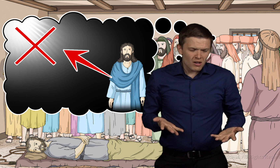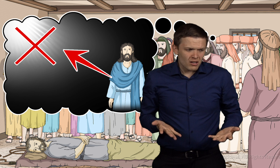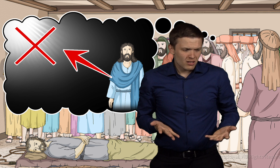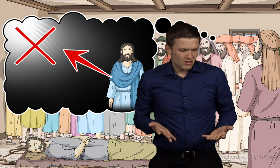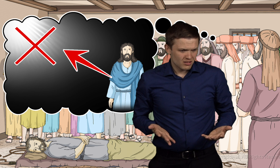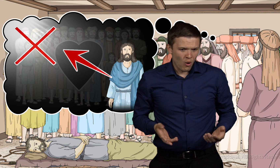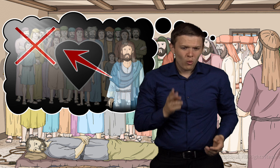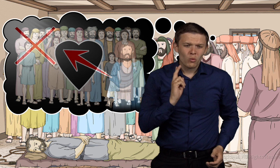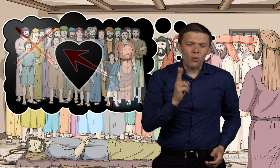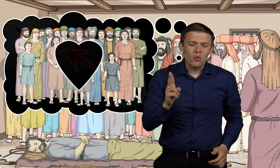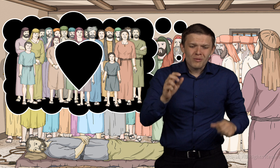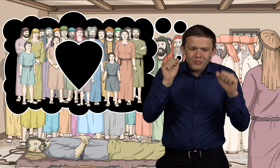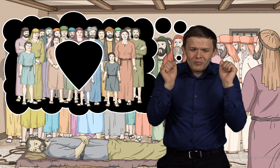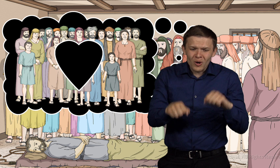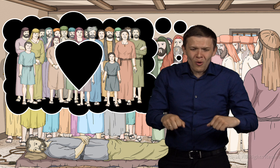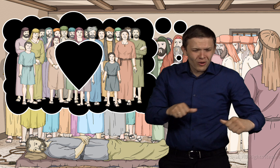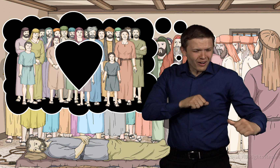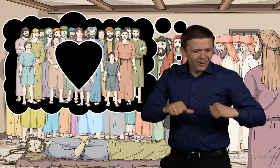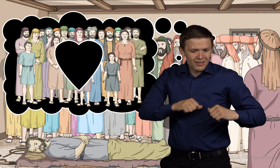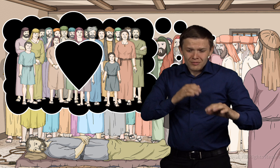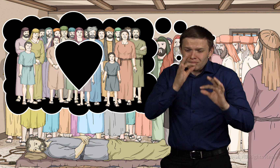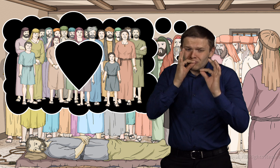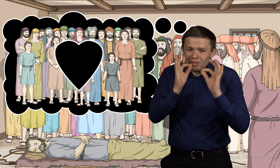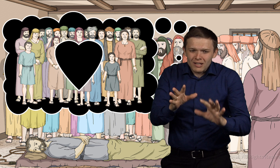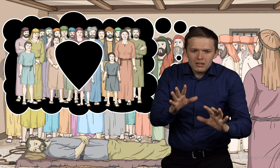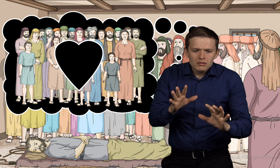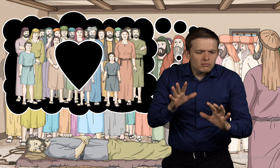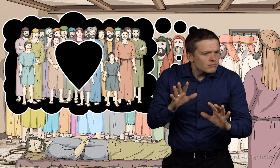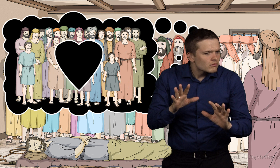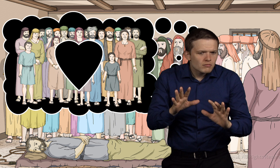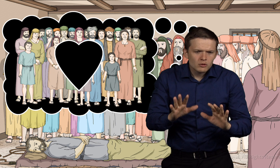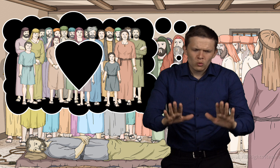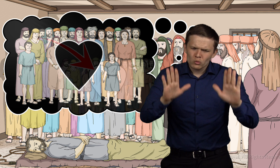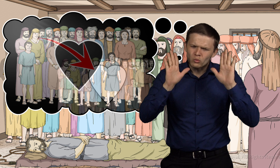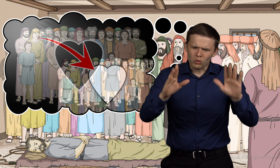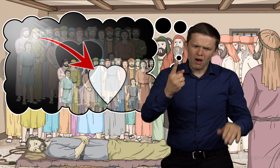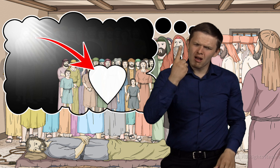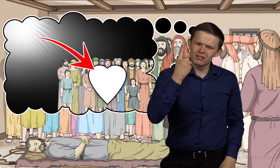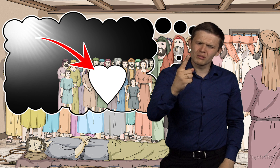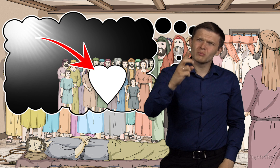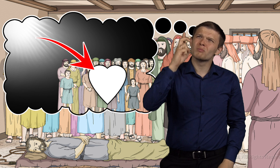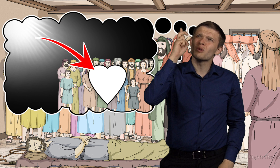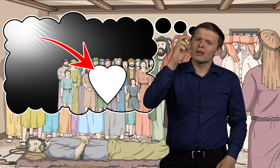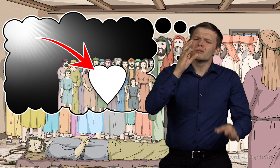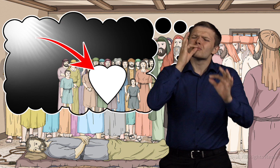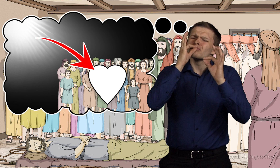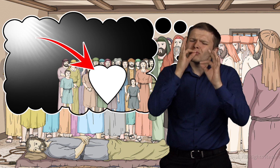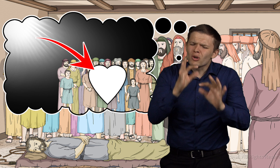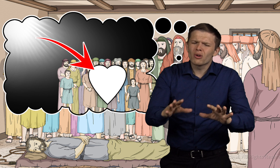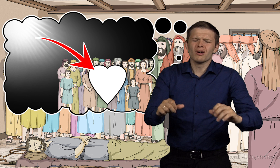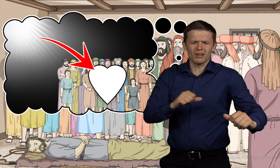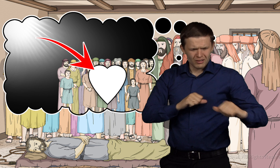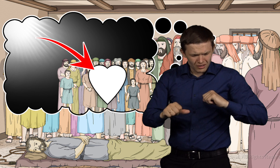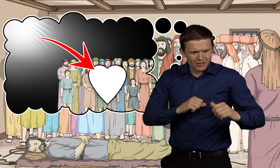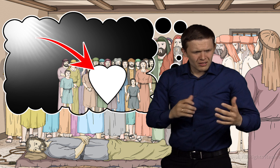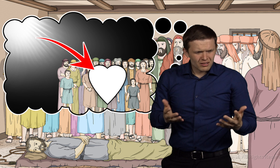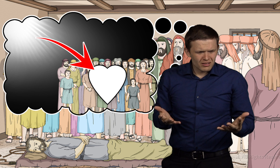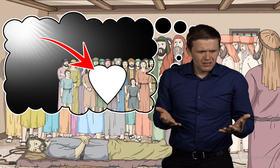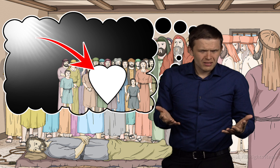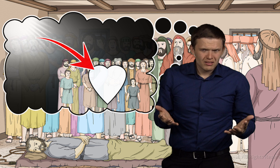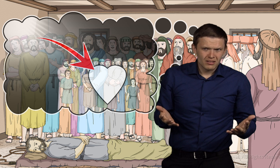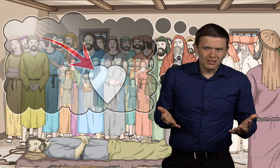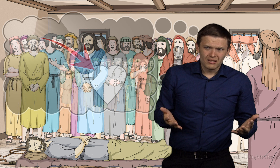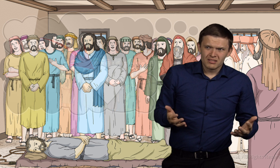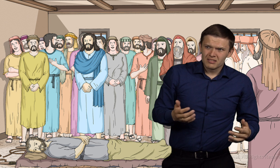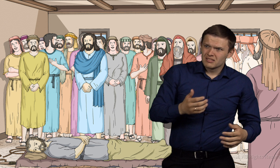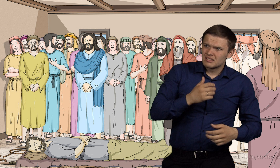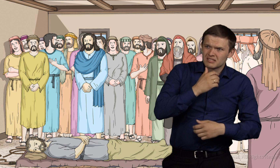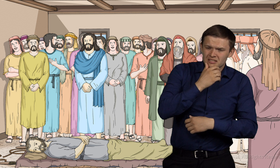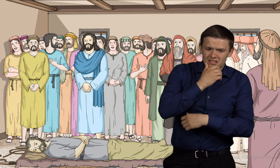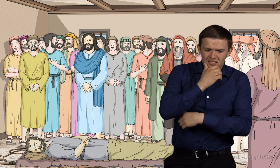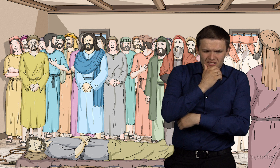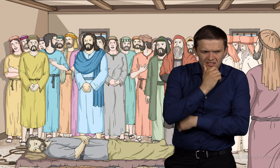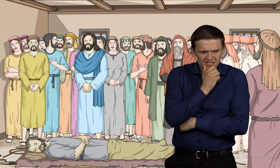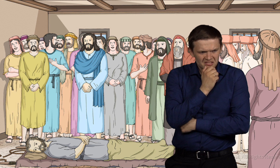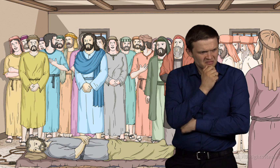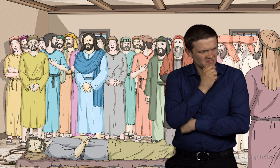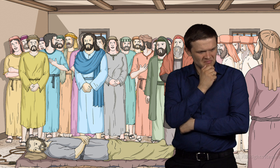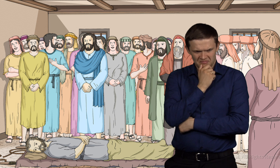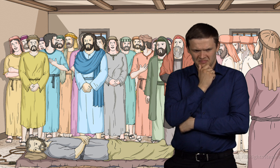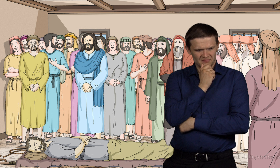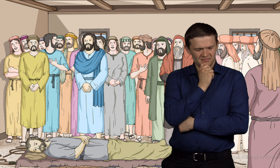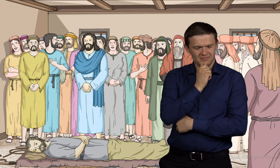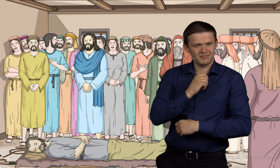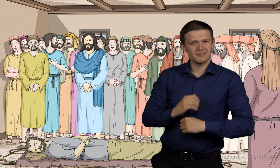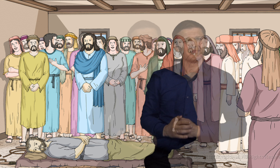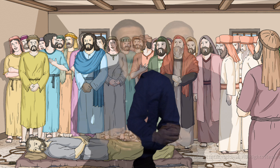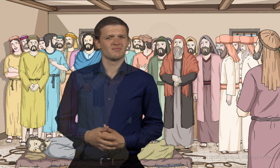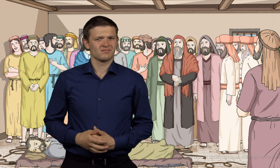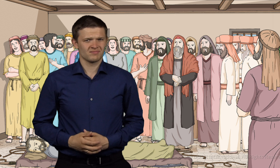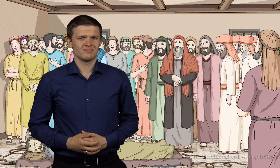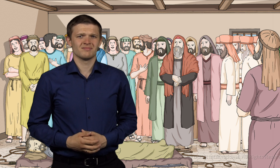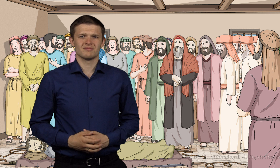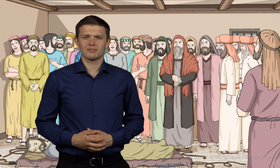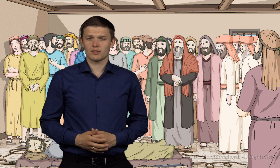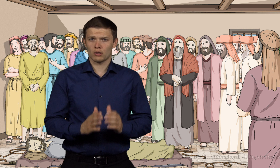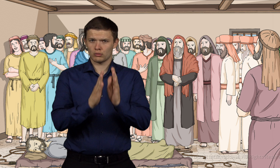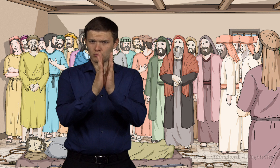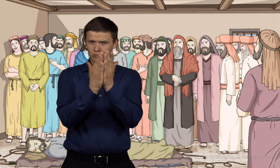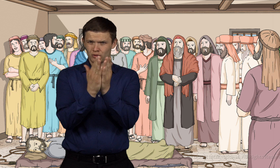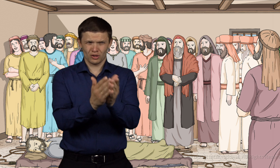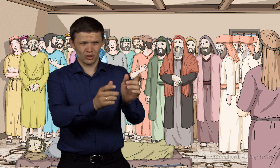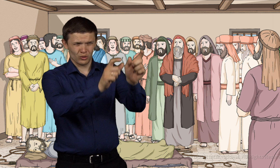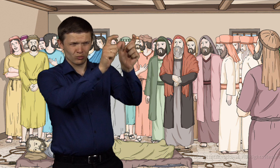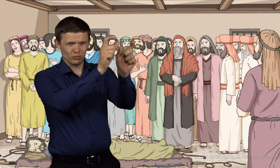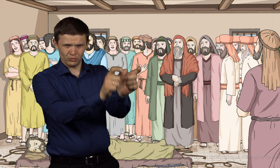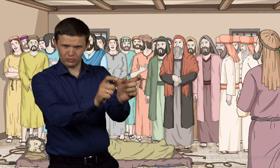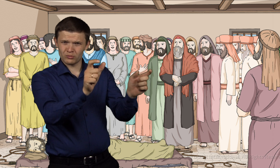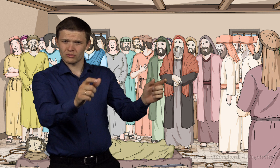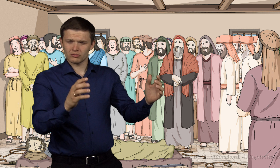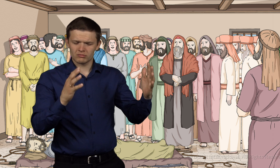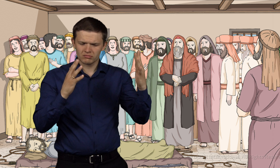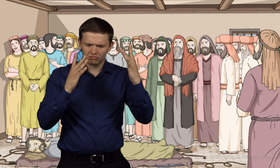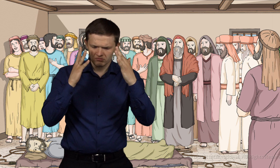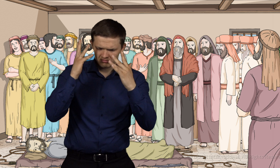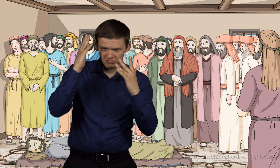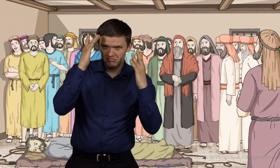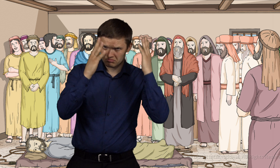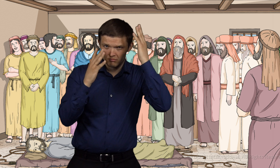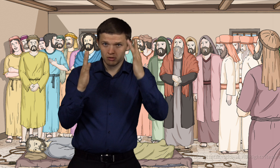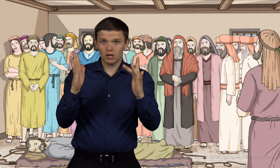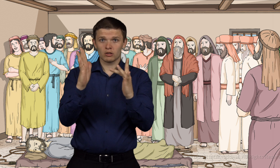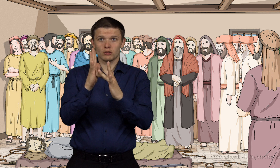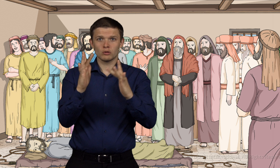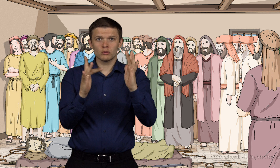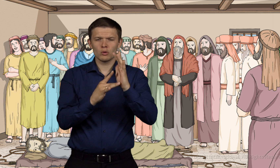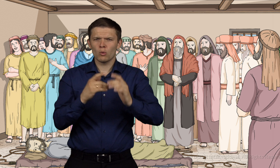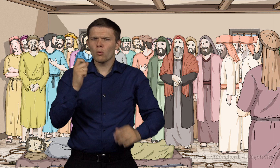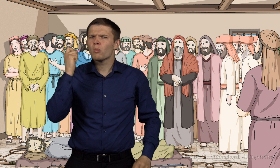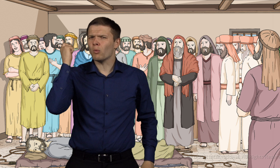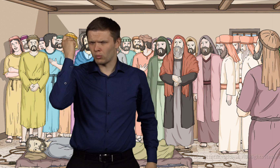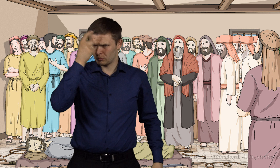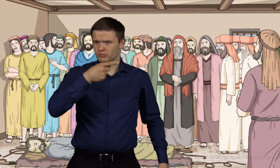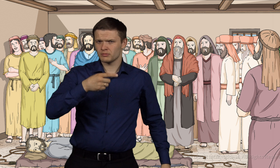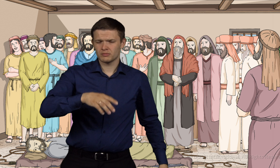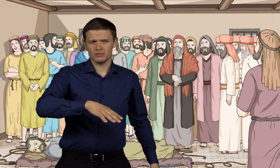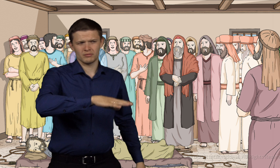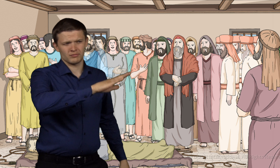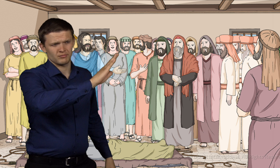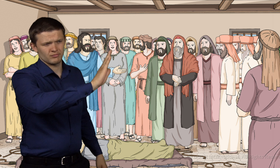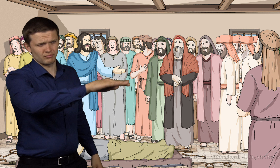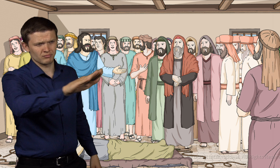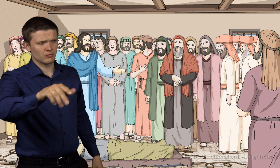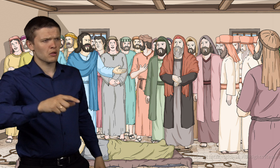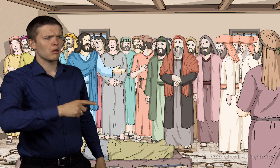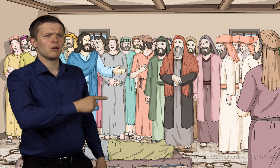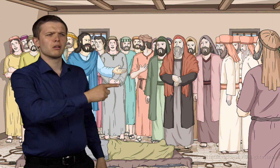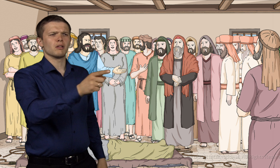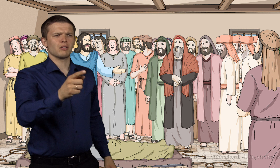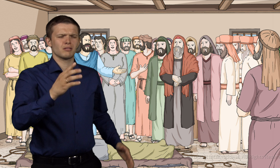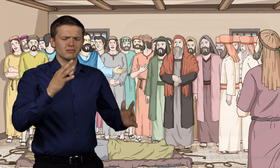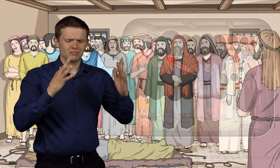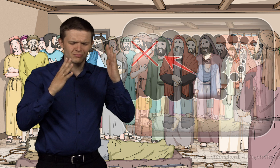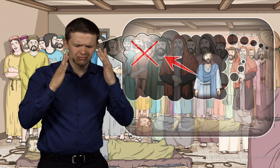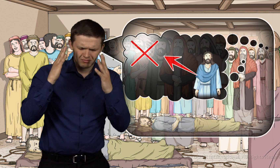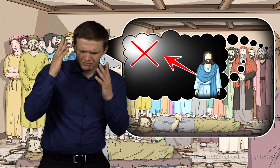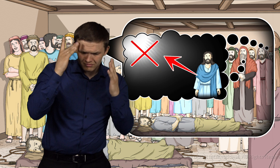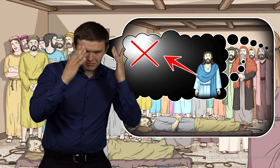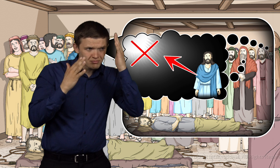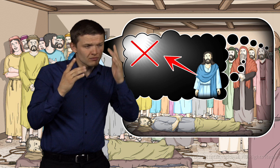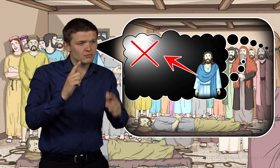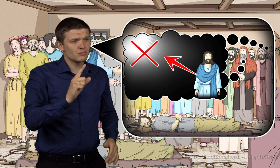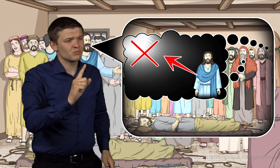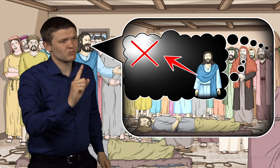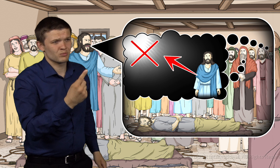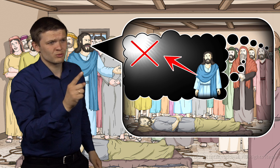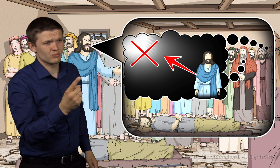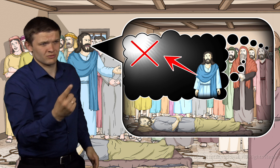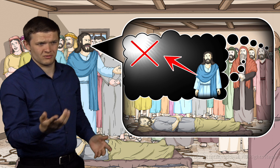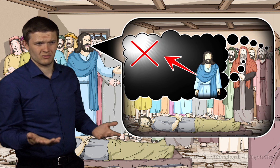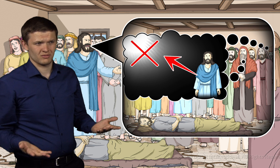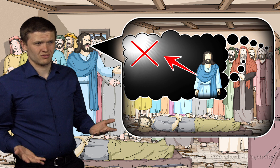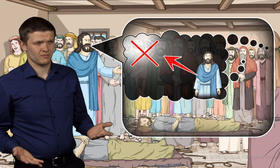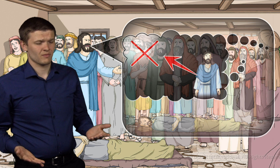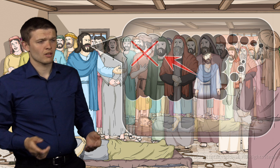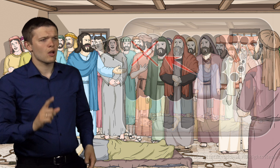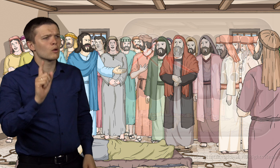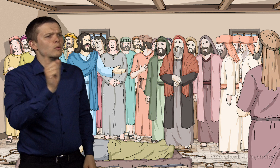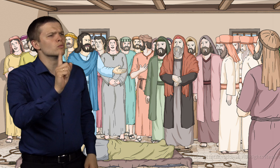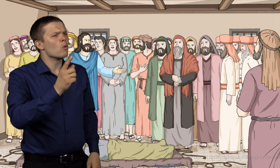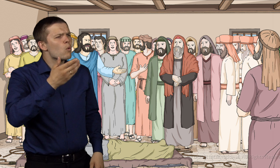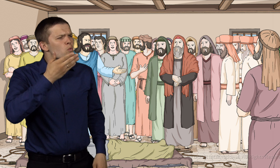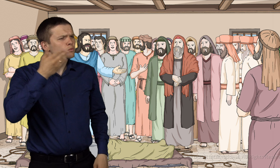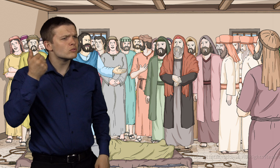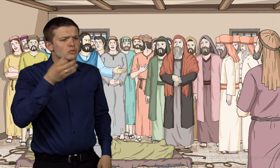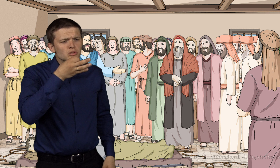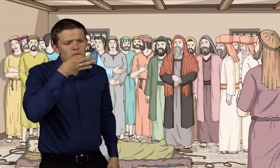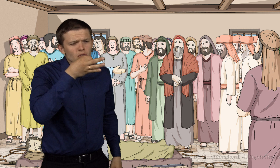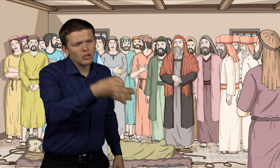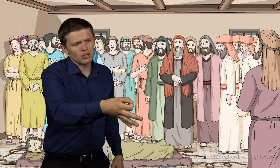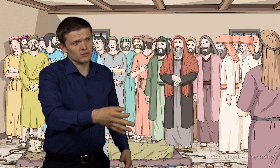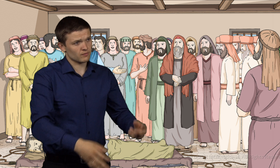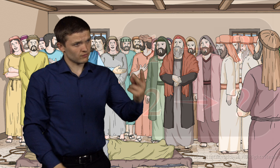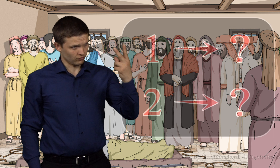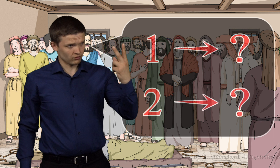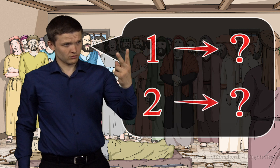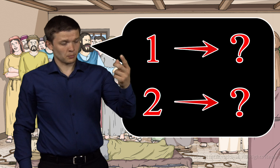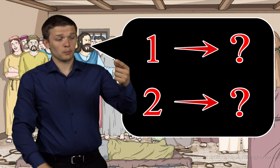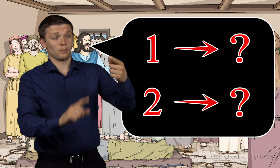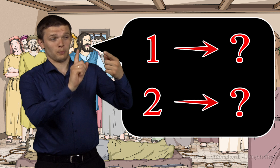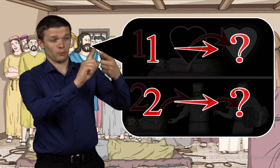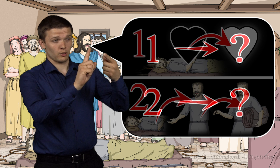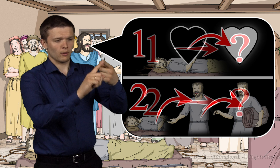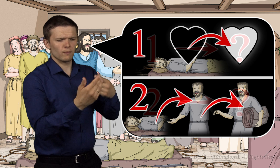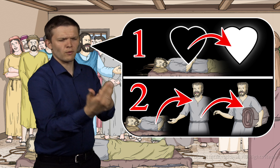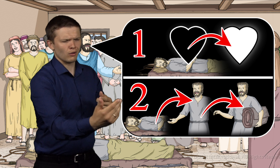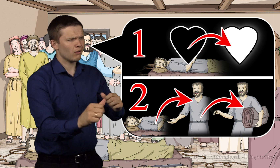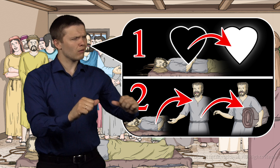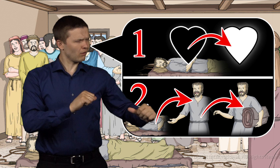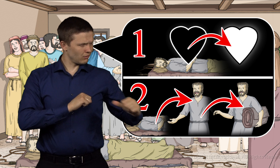Who can forgive sins but God alone?” At once Jesus knew in His spirit that they were thinking this way within themselves. “Why are you thinking these things in your hearts?” He asked.